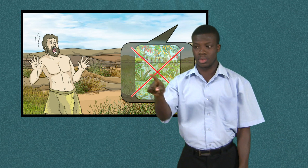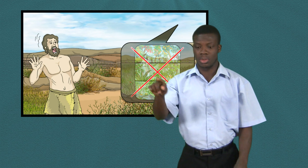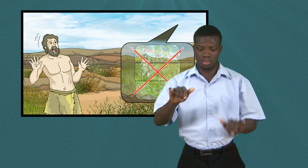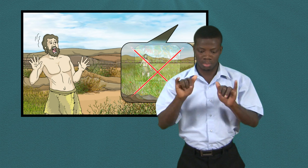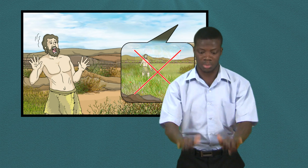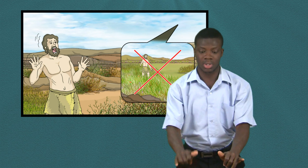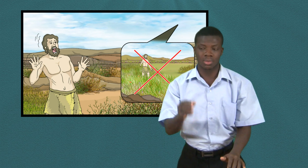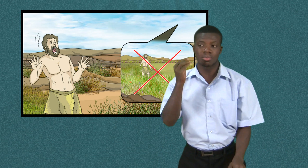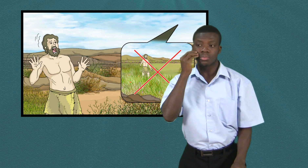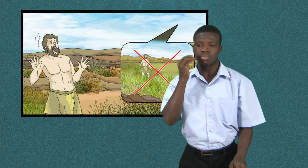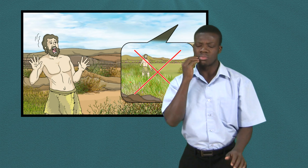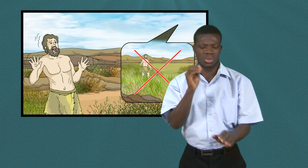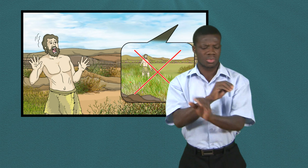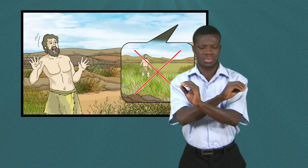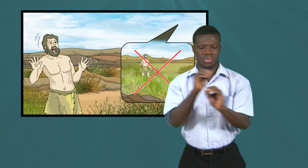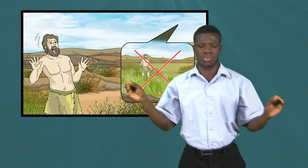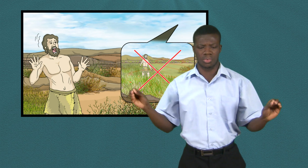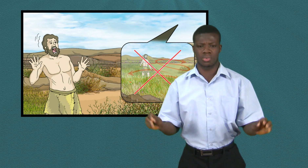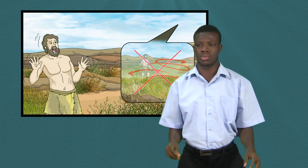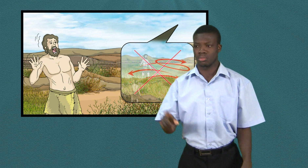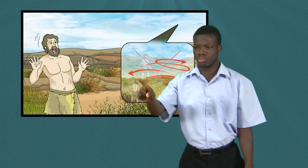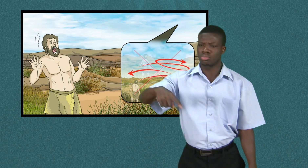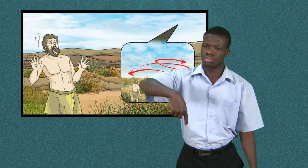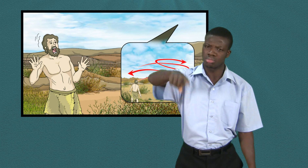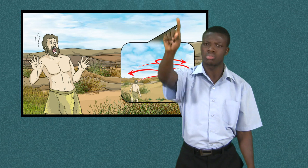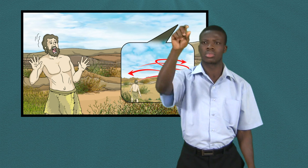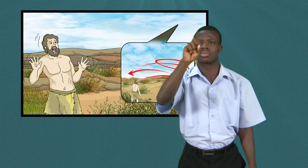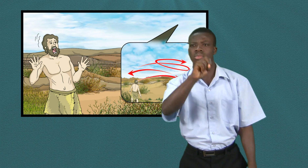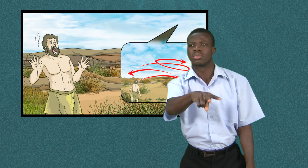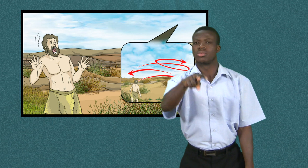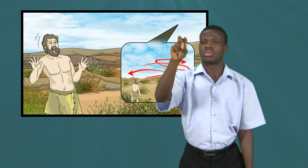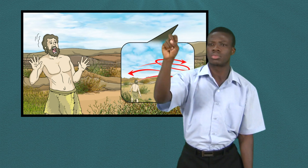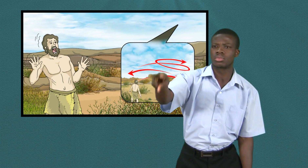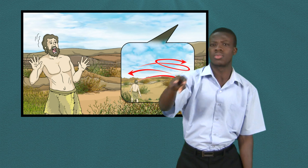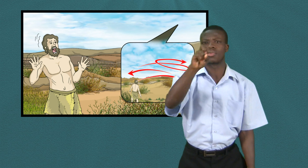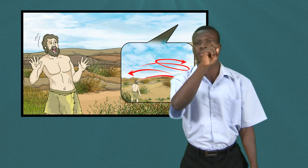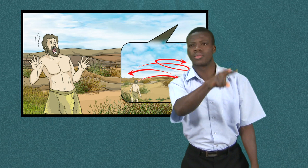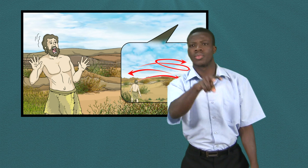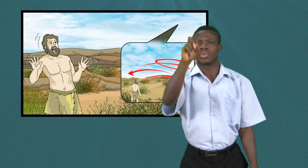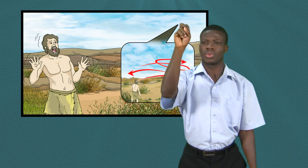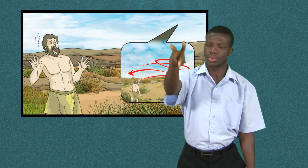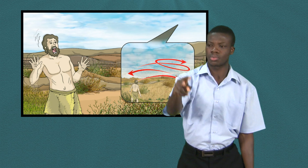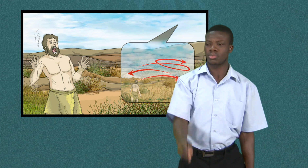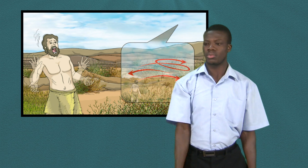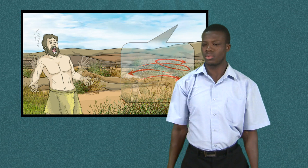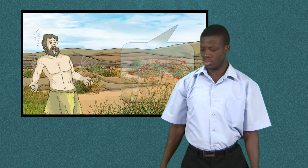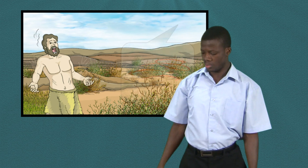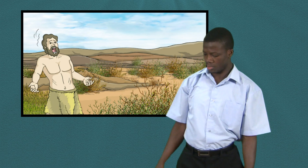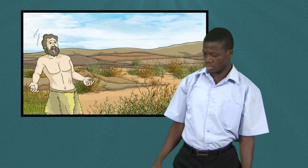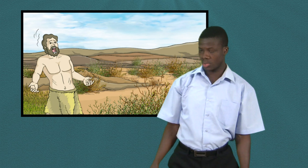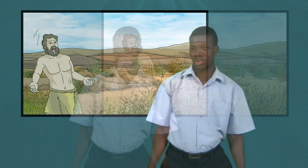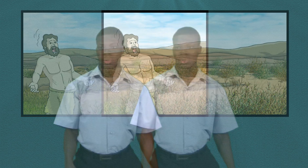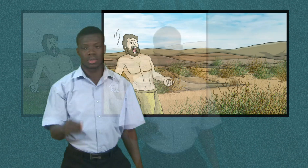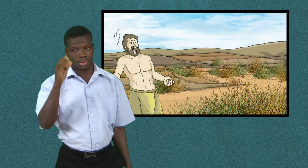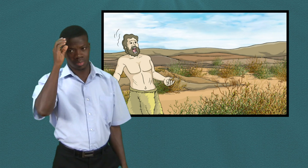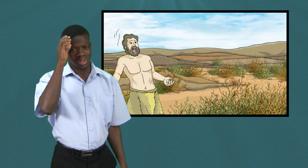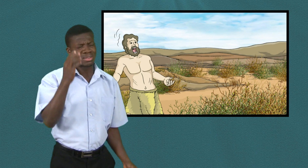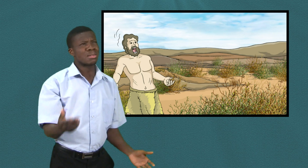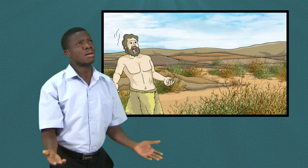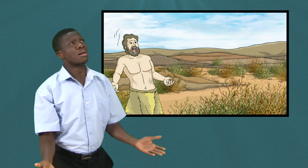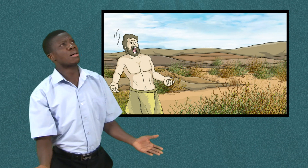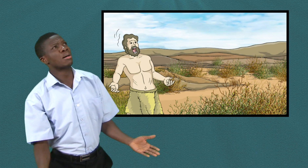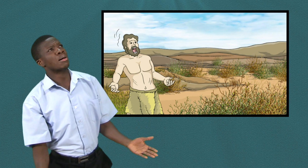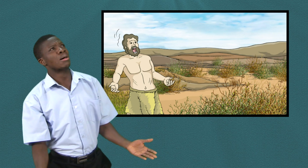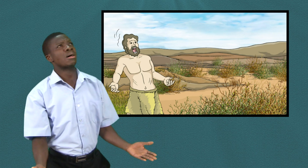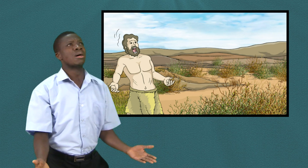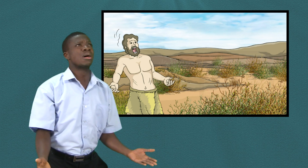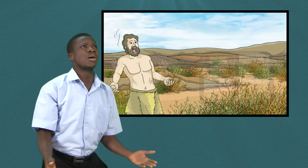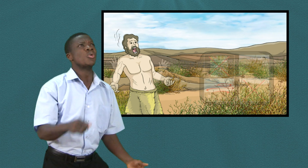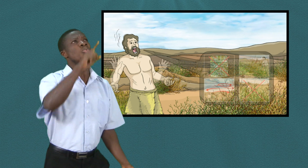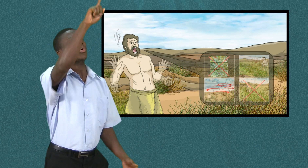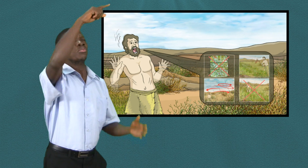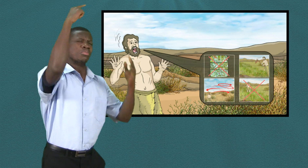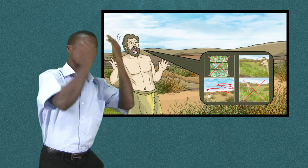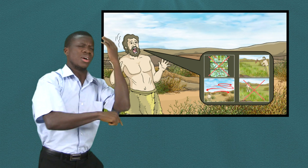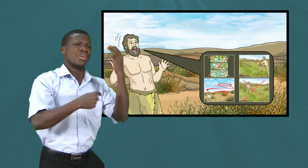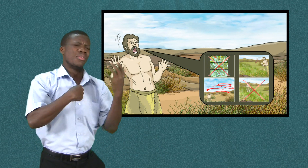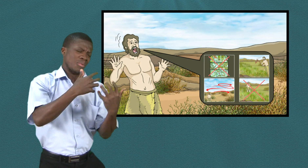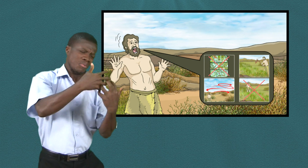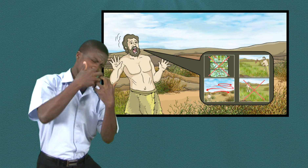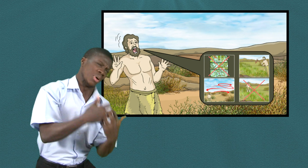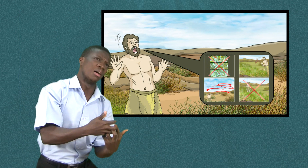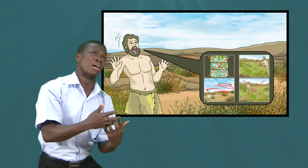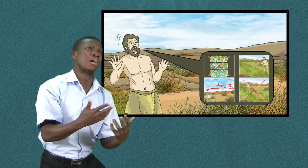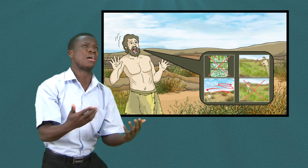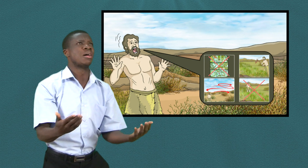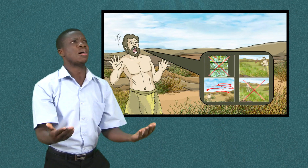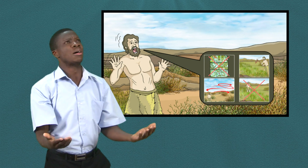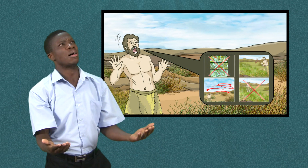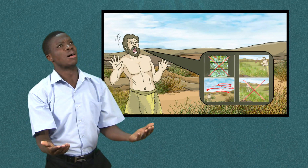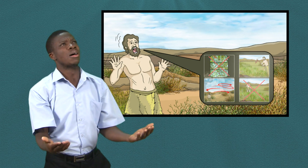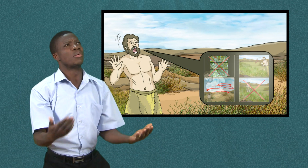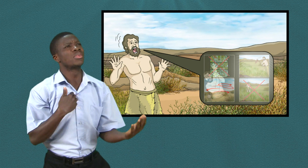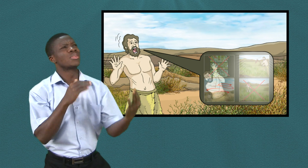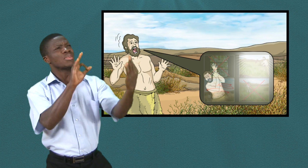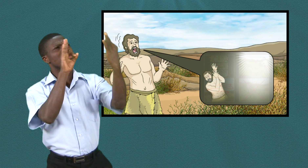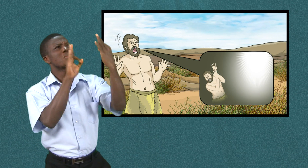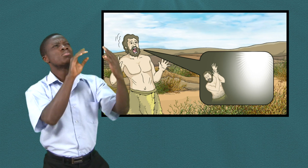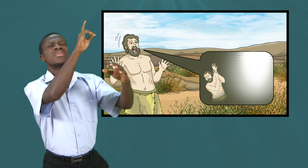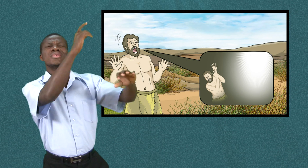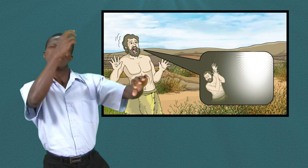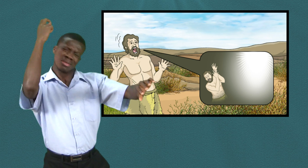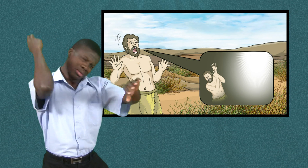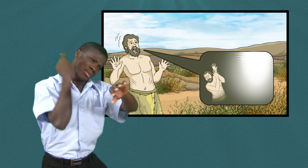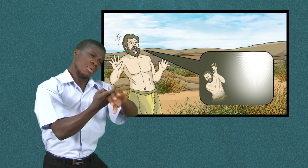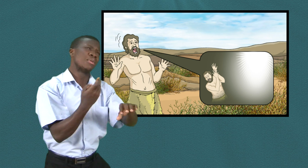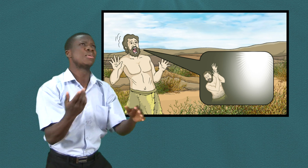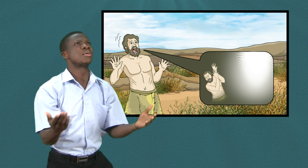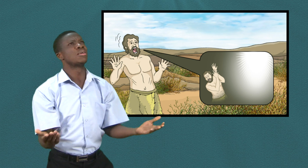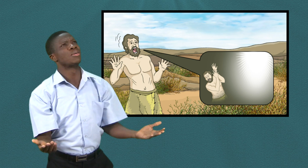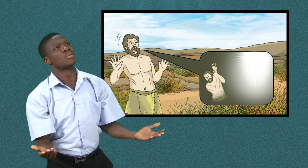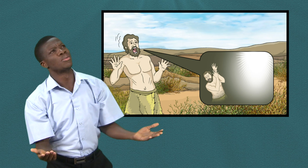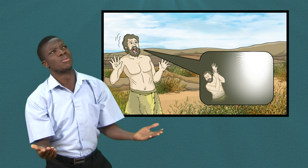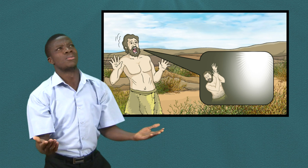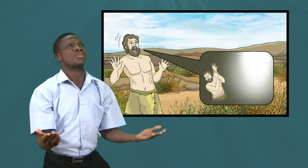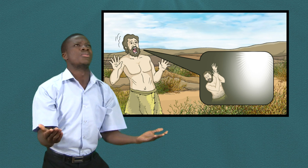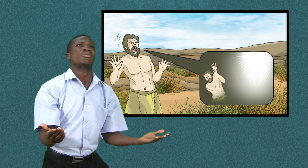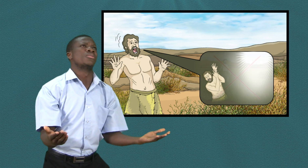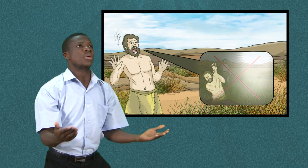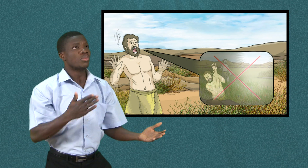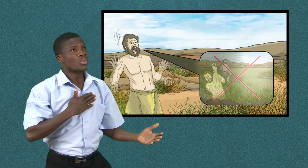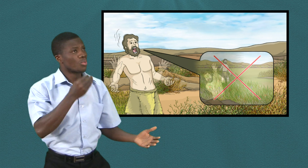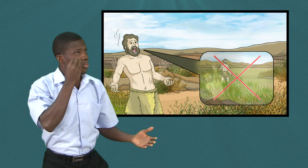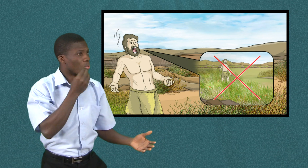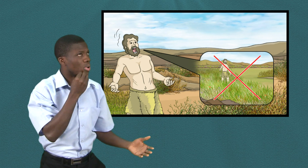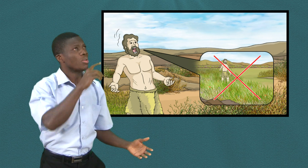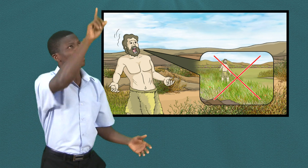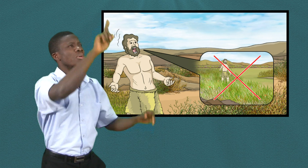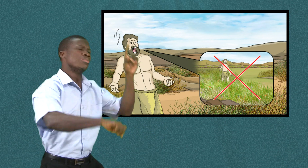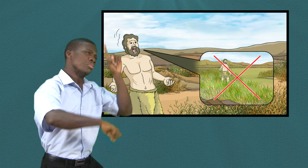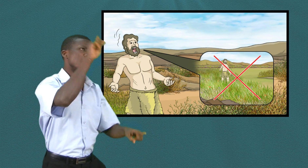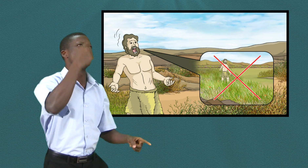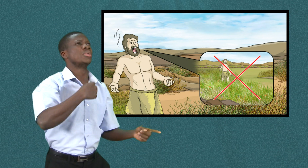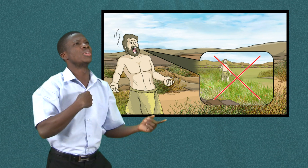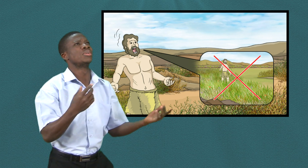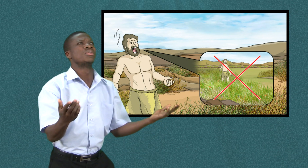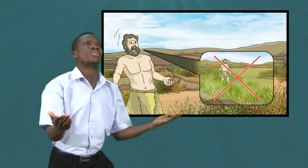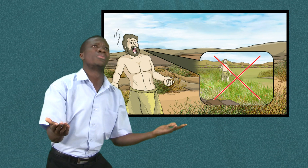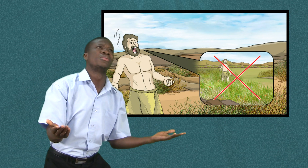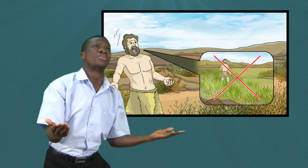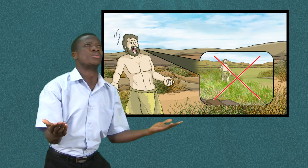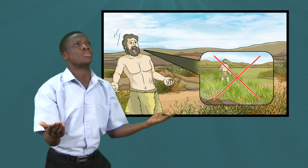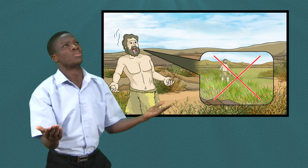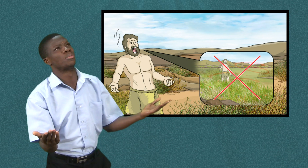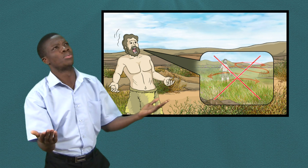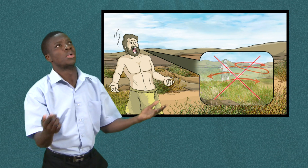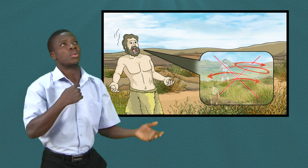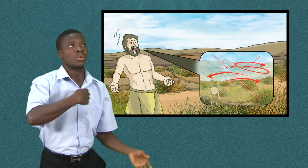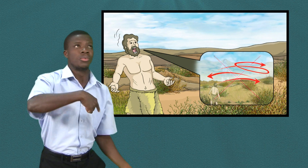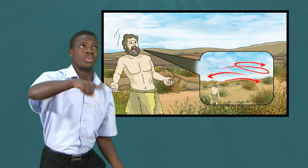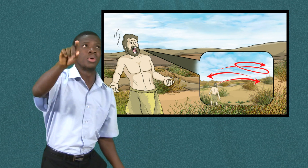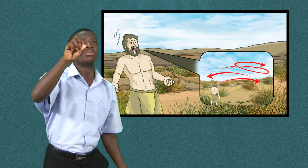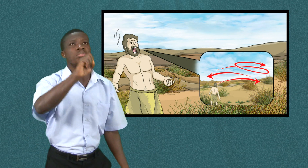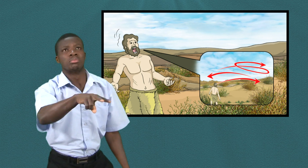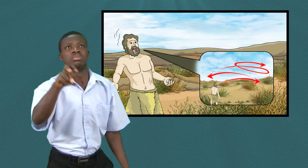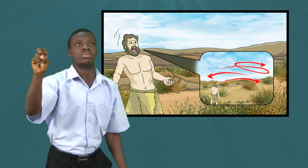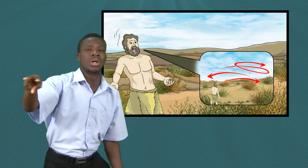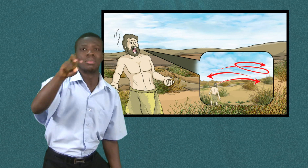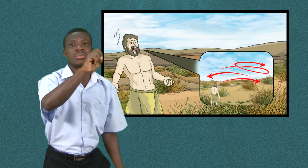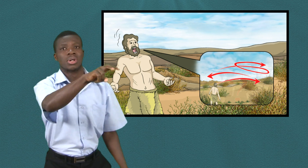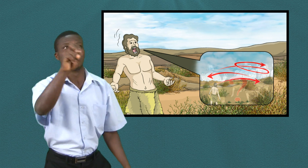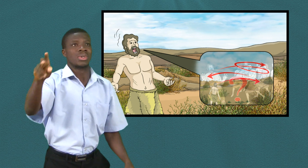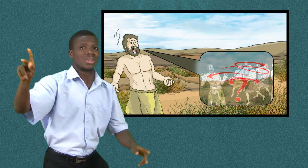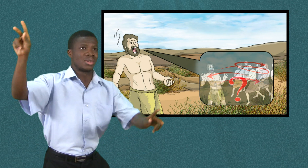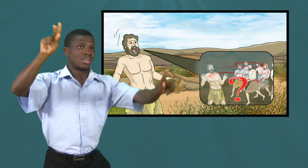You will be a fugitive and a wanderer on the earth.” But Cain said to the LORD, “My punishment is greater than I can bear. Behold, this day You have driven me from the face of the earth, and from Your face I will be hidden;